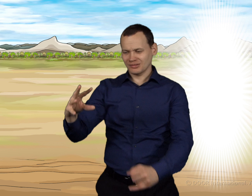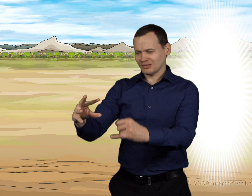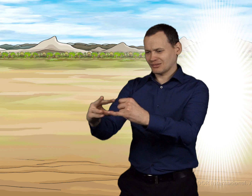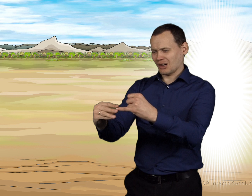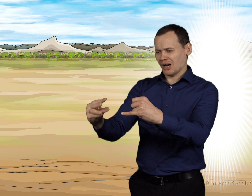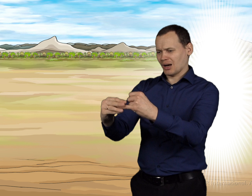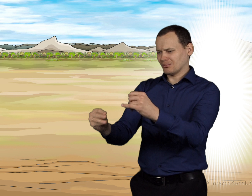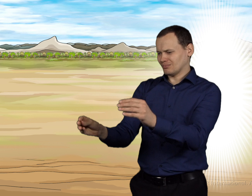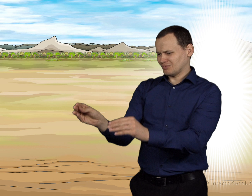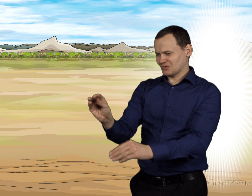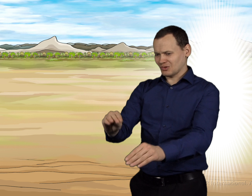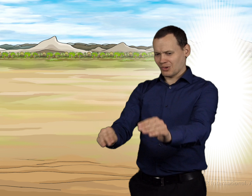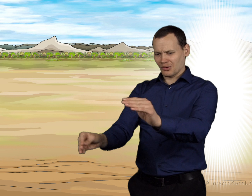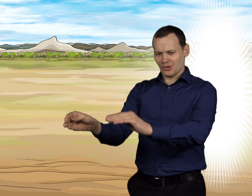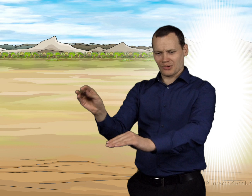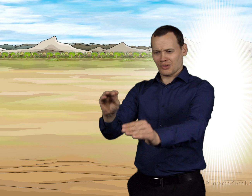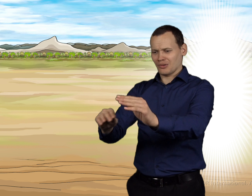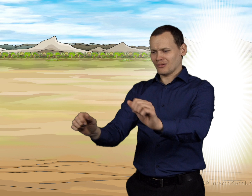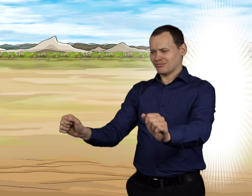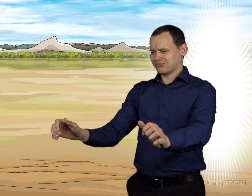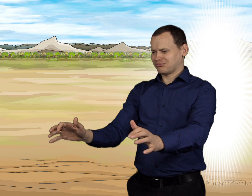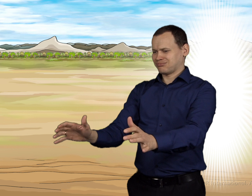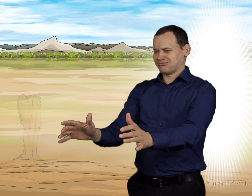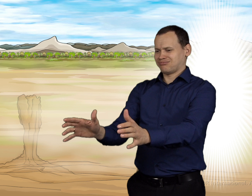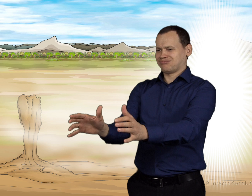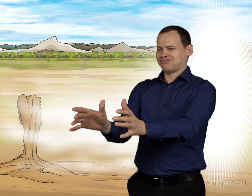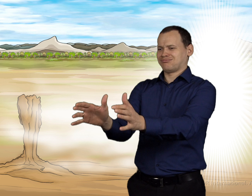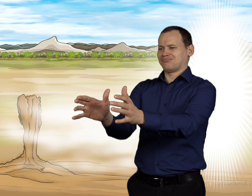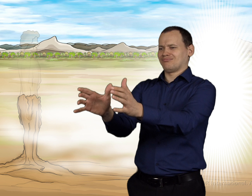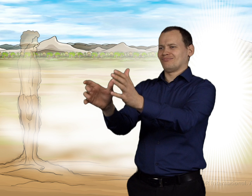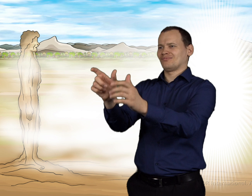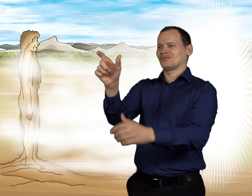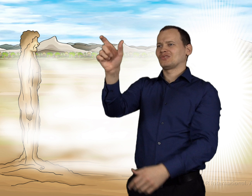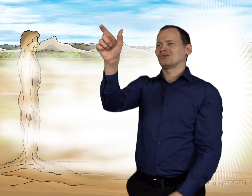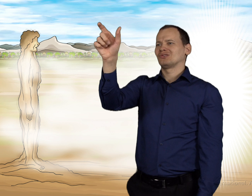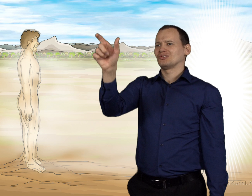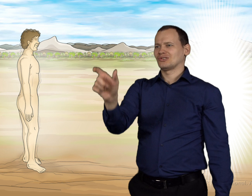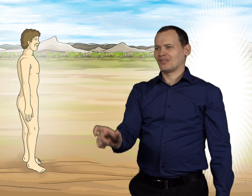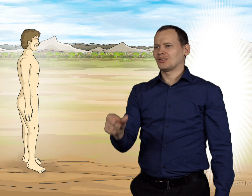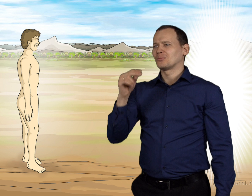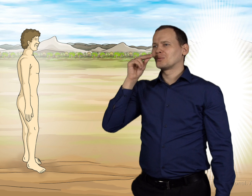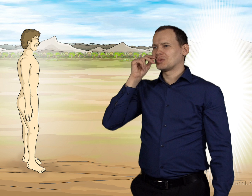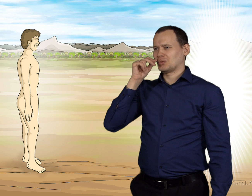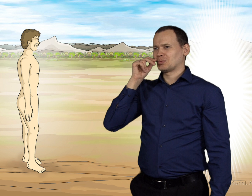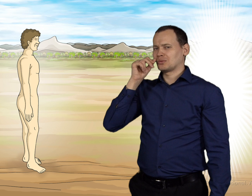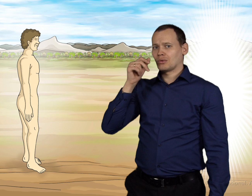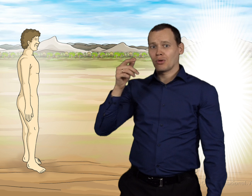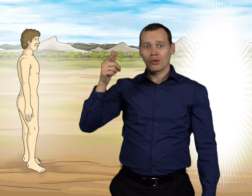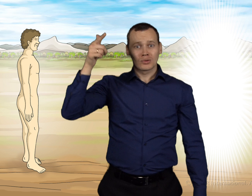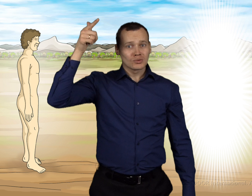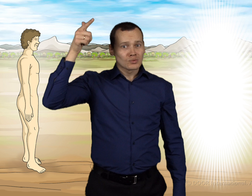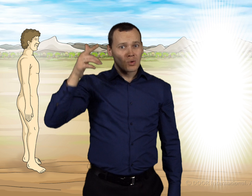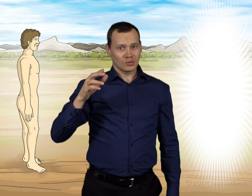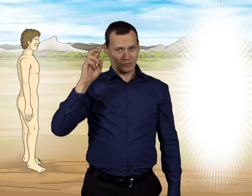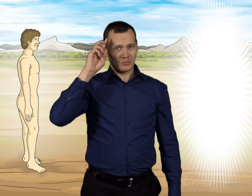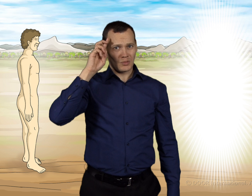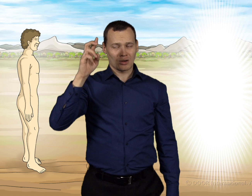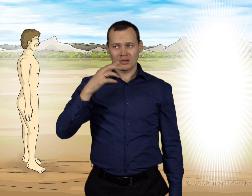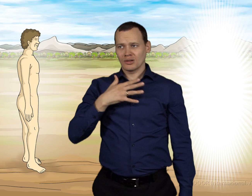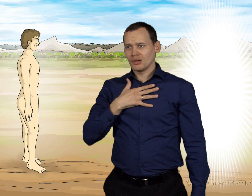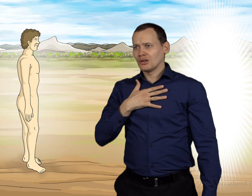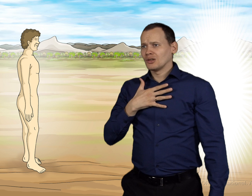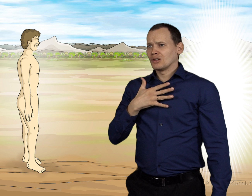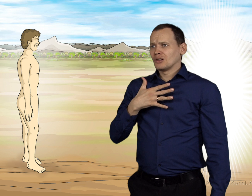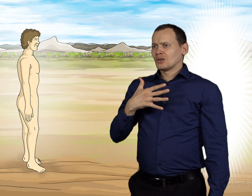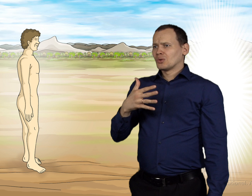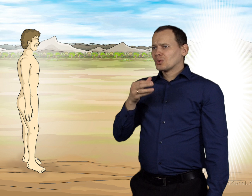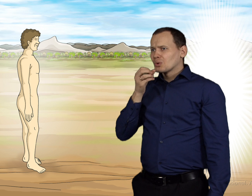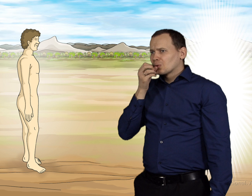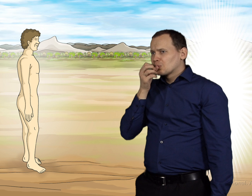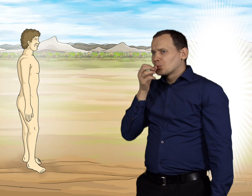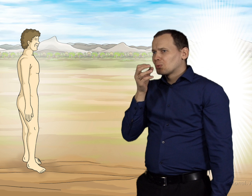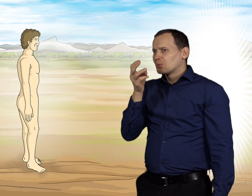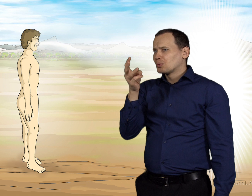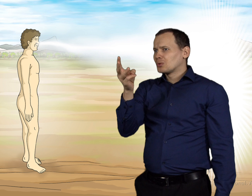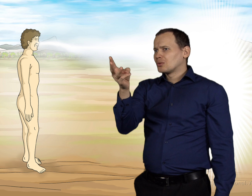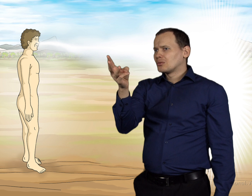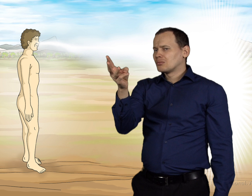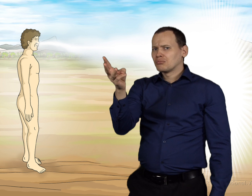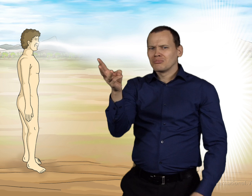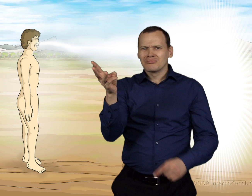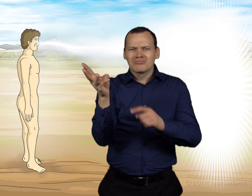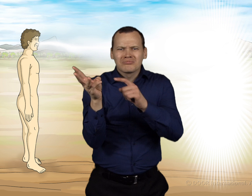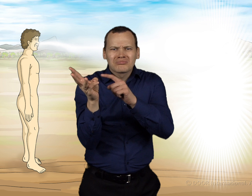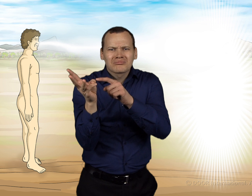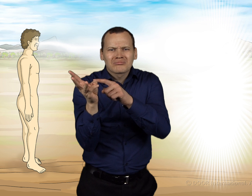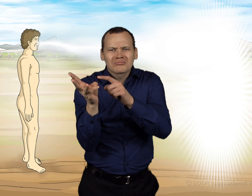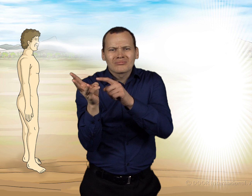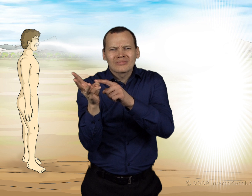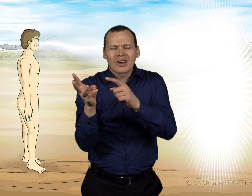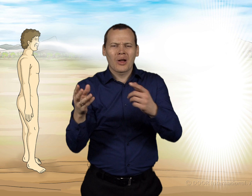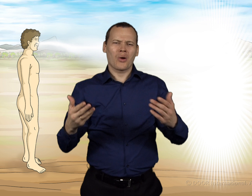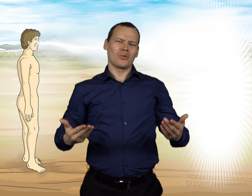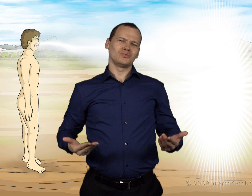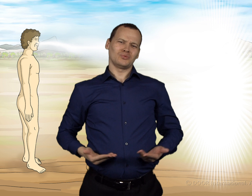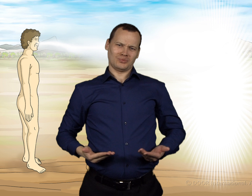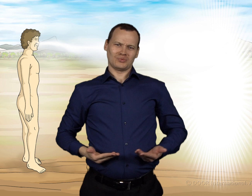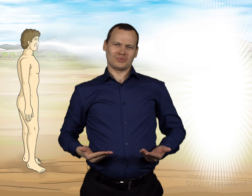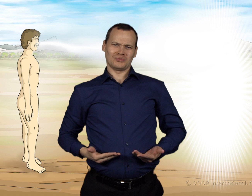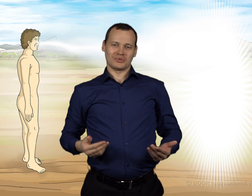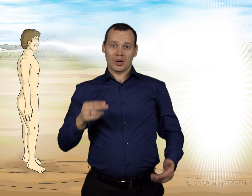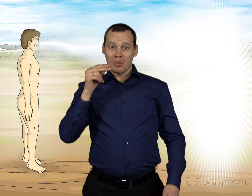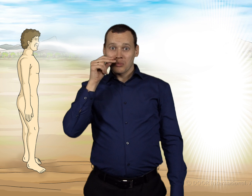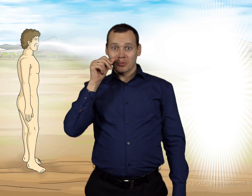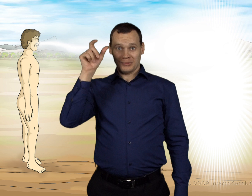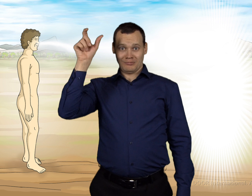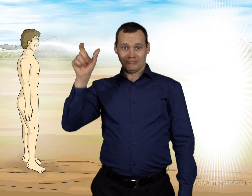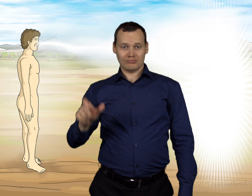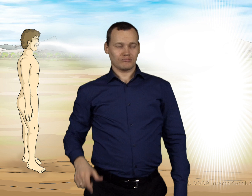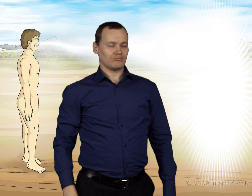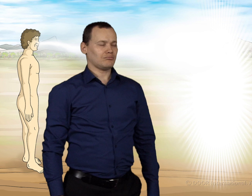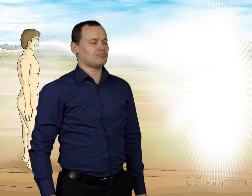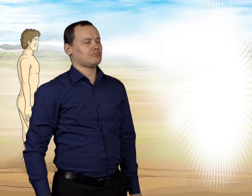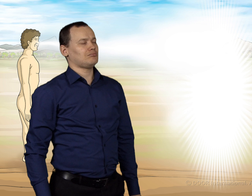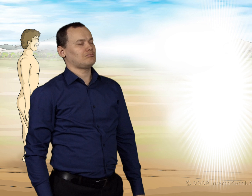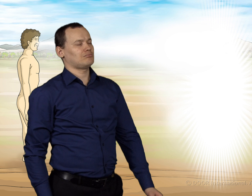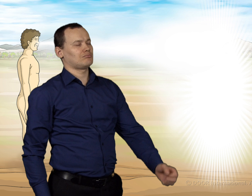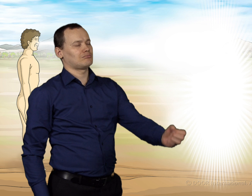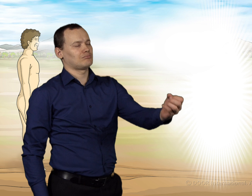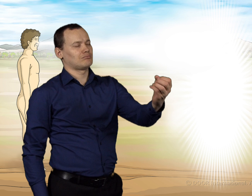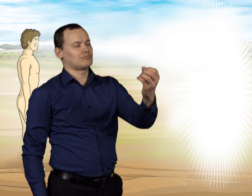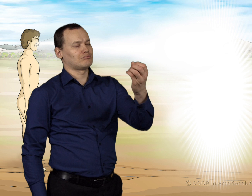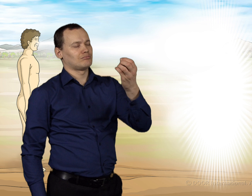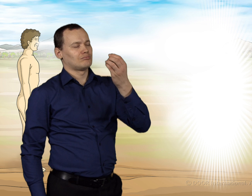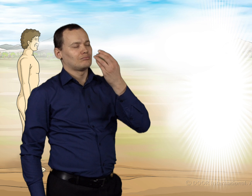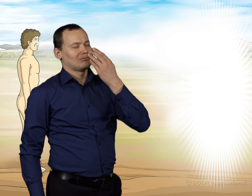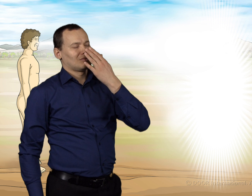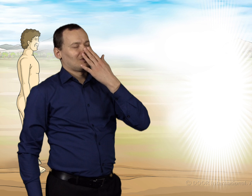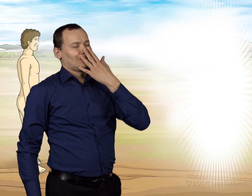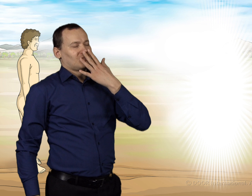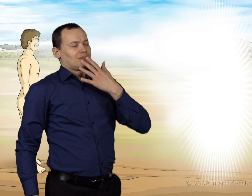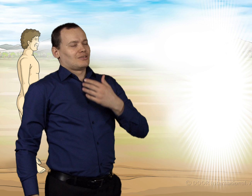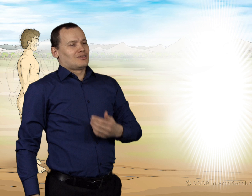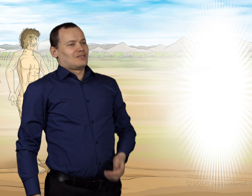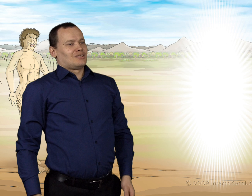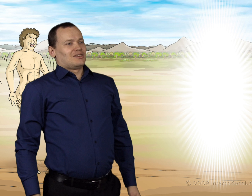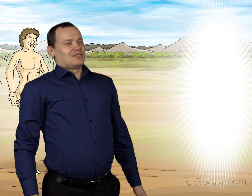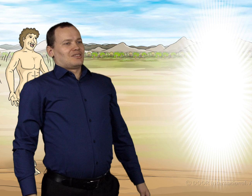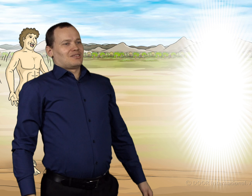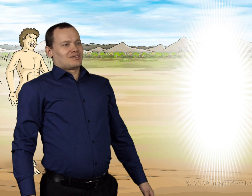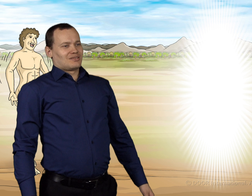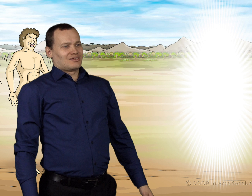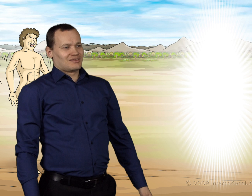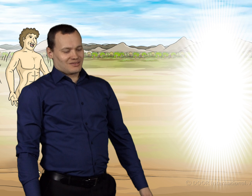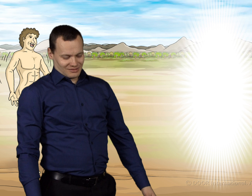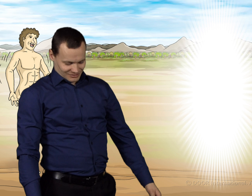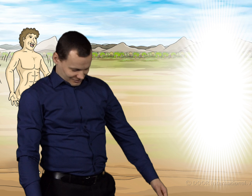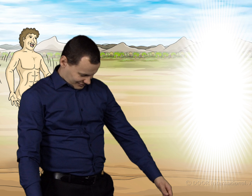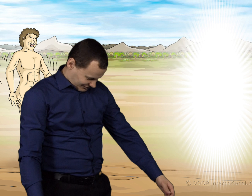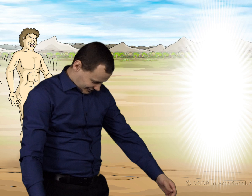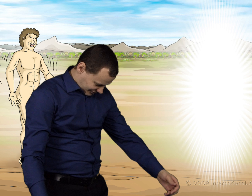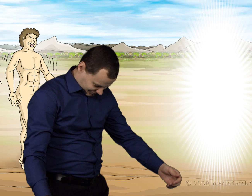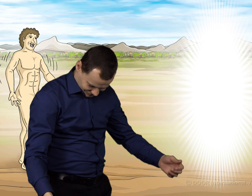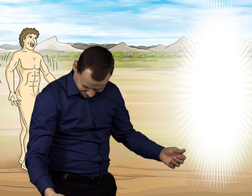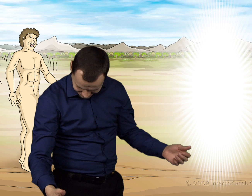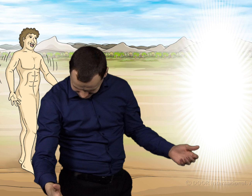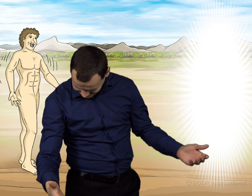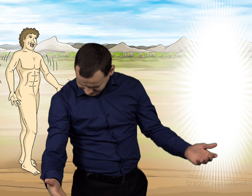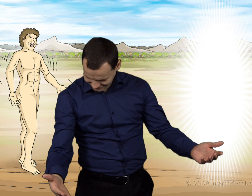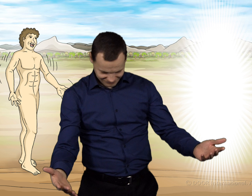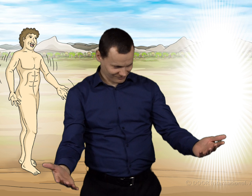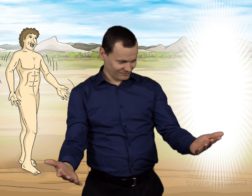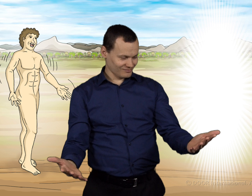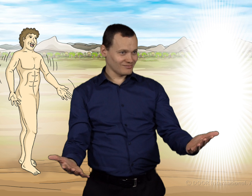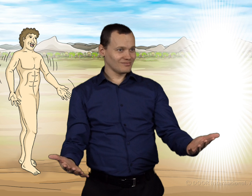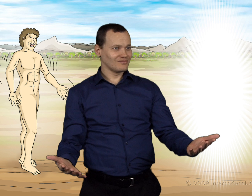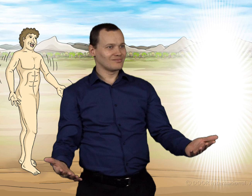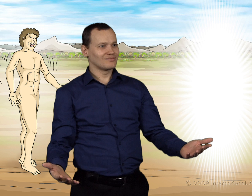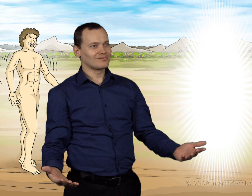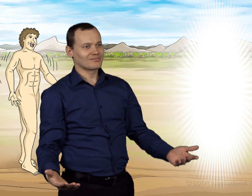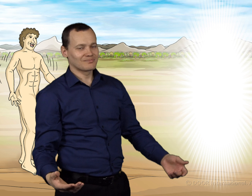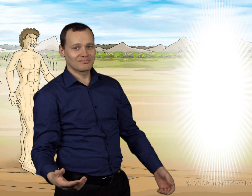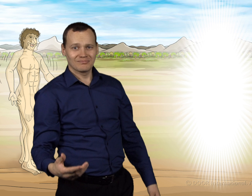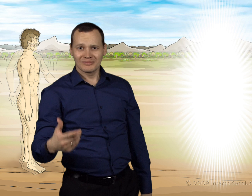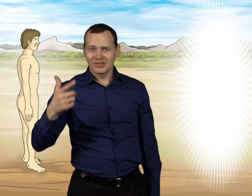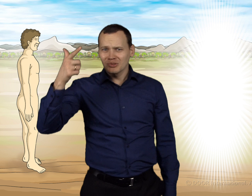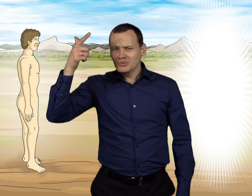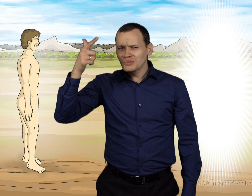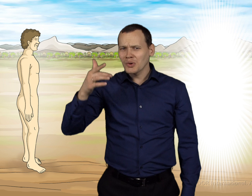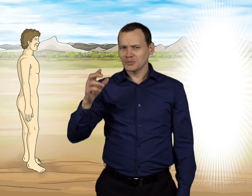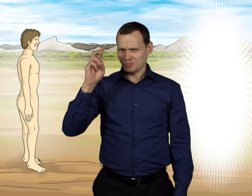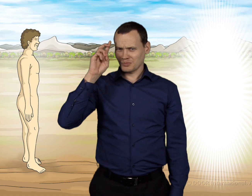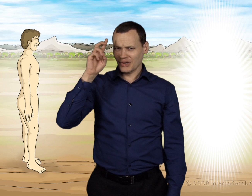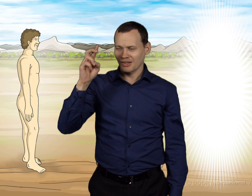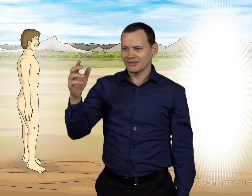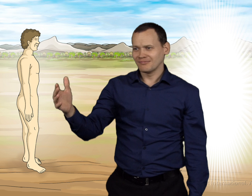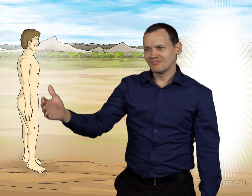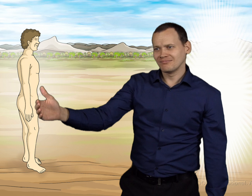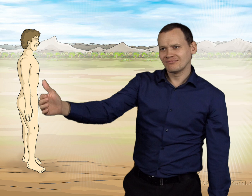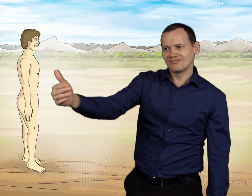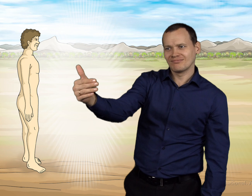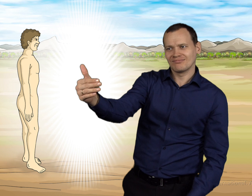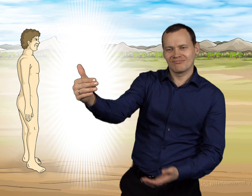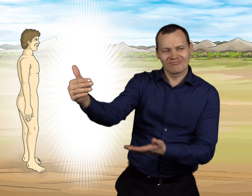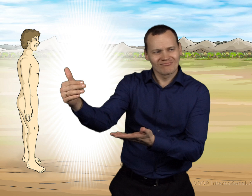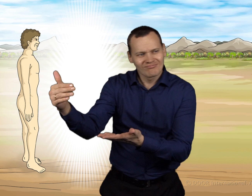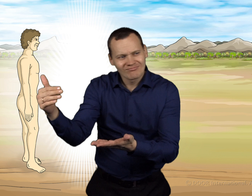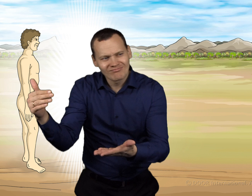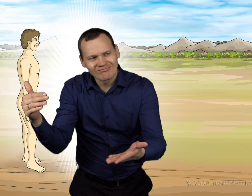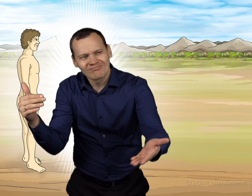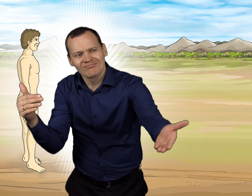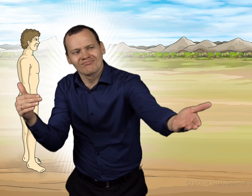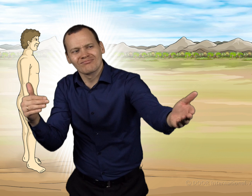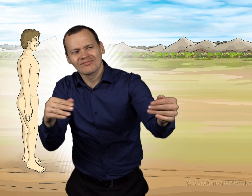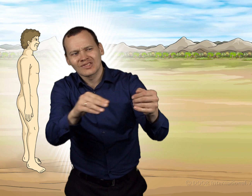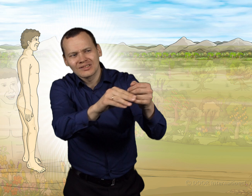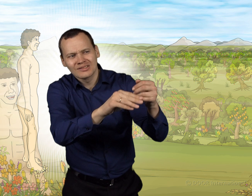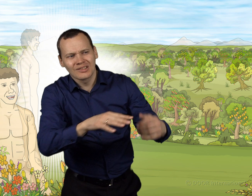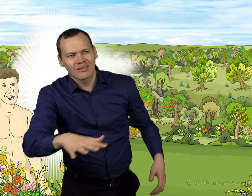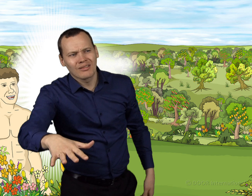The name of the second river is Gihon; it winds through the whole land of Cush. The name of the third river is Hiddekel; it runs along the east side of Assyria.